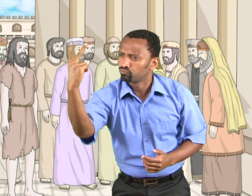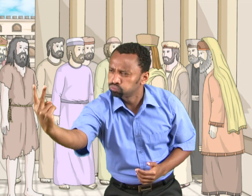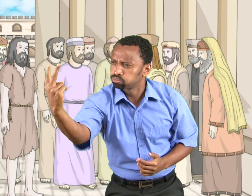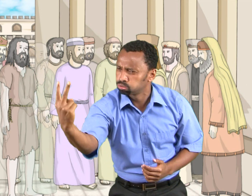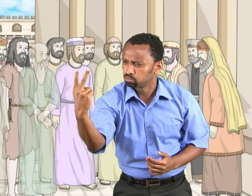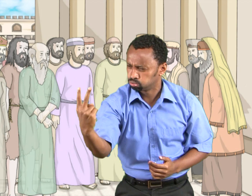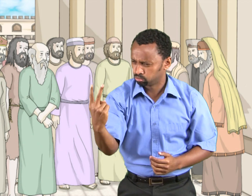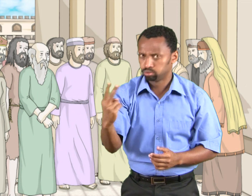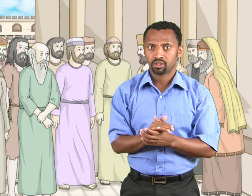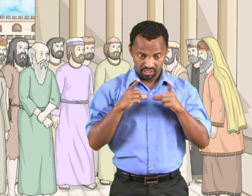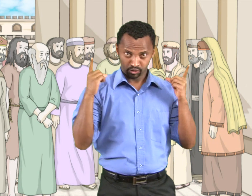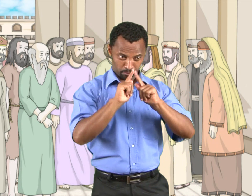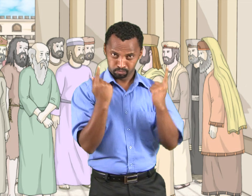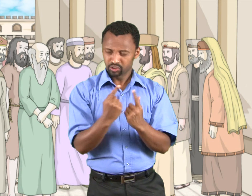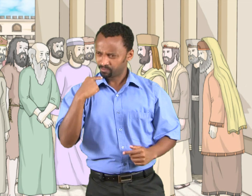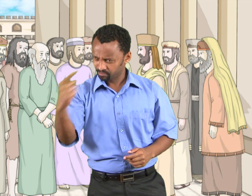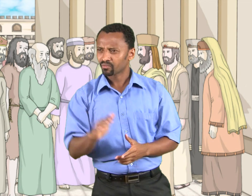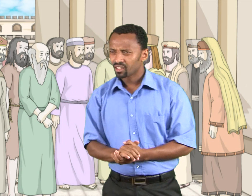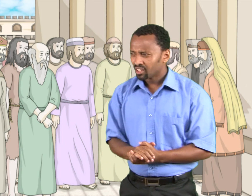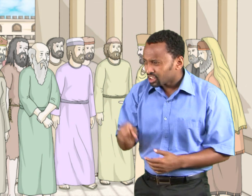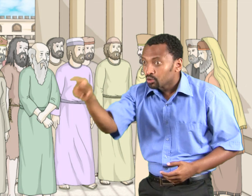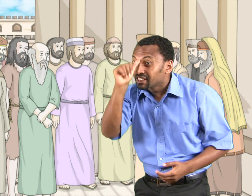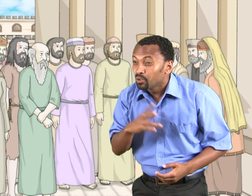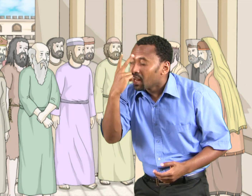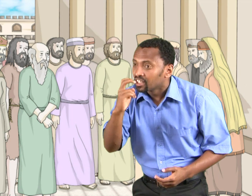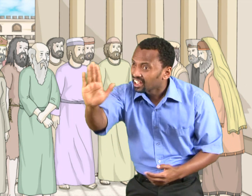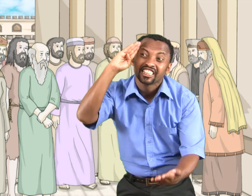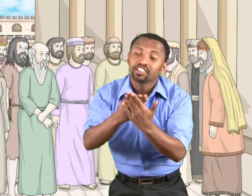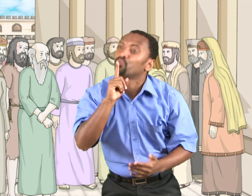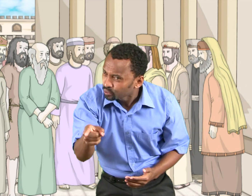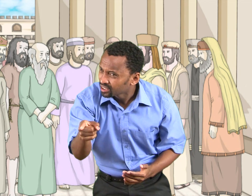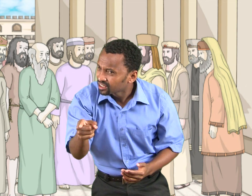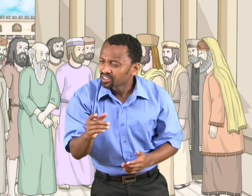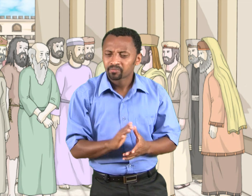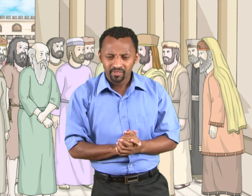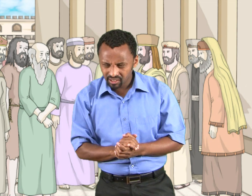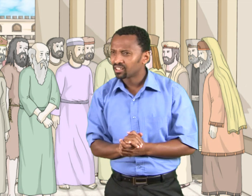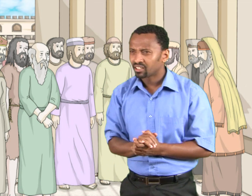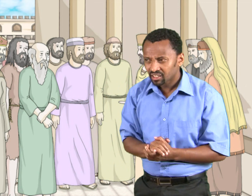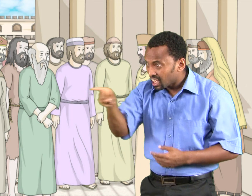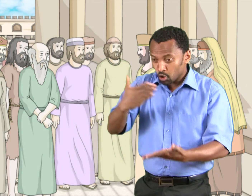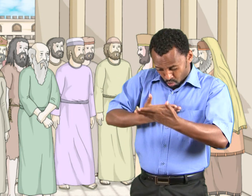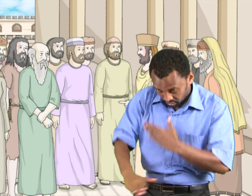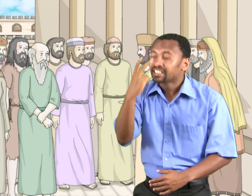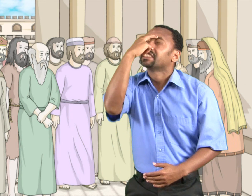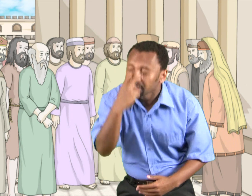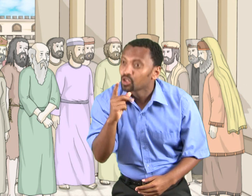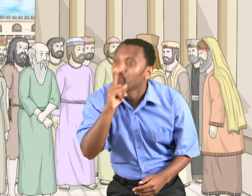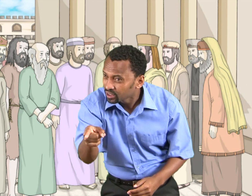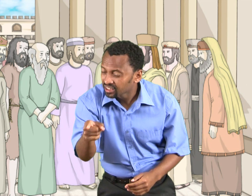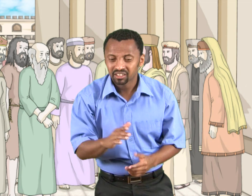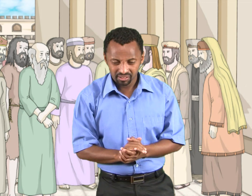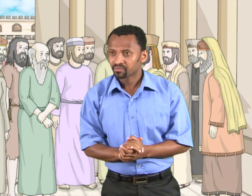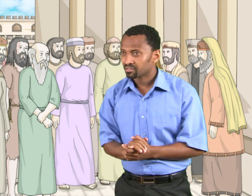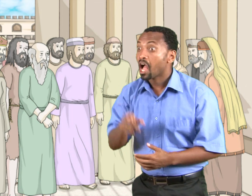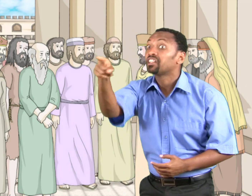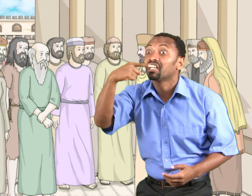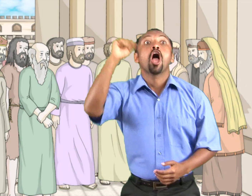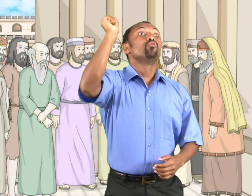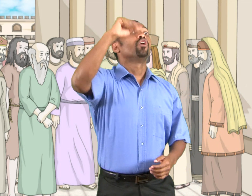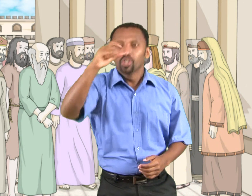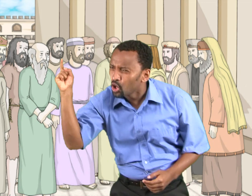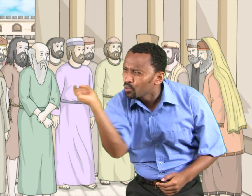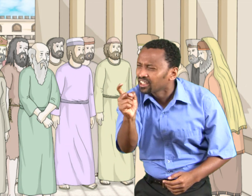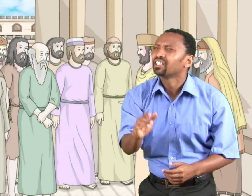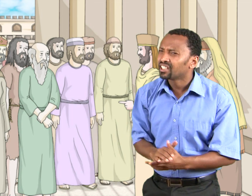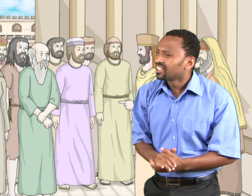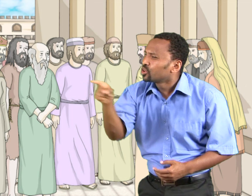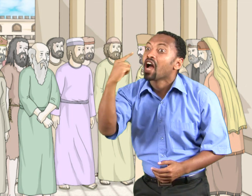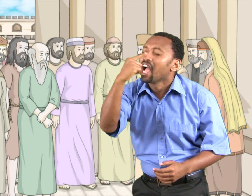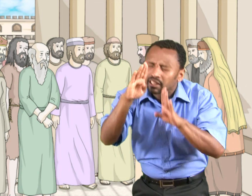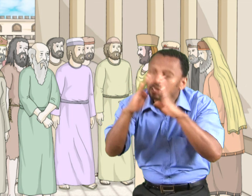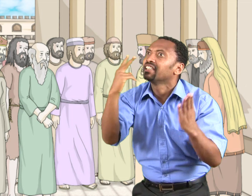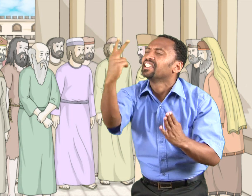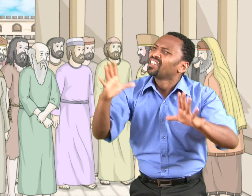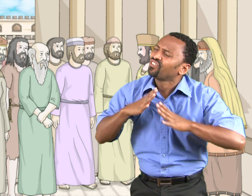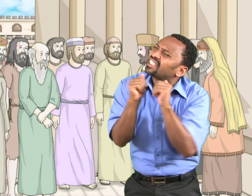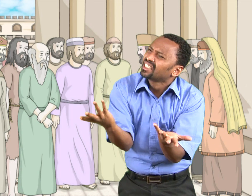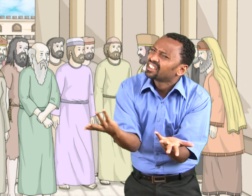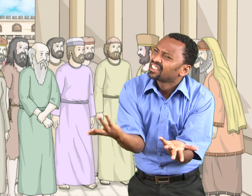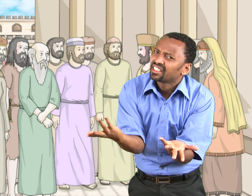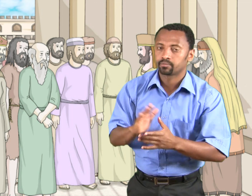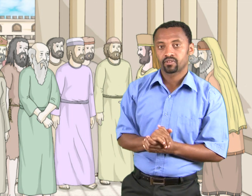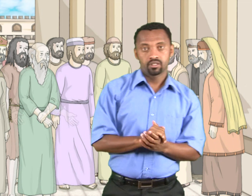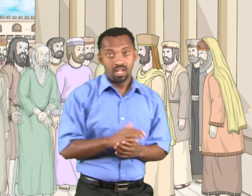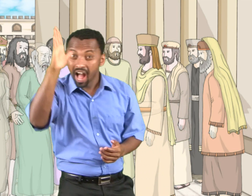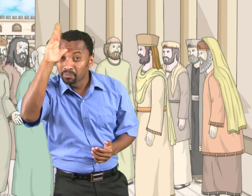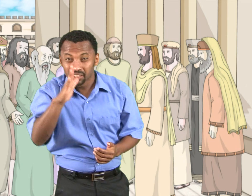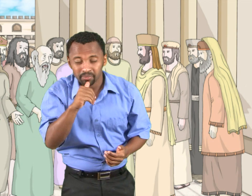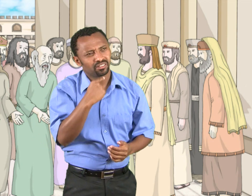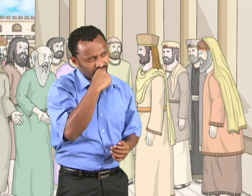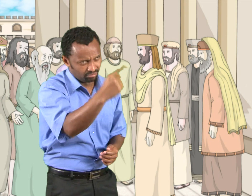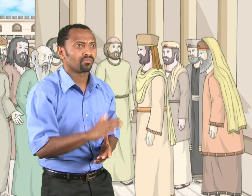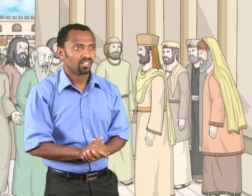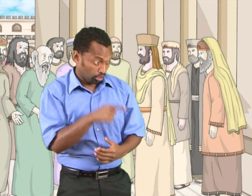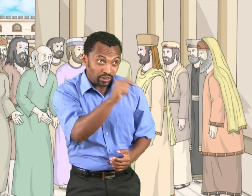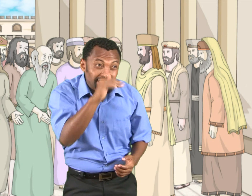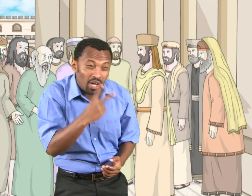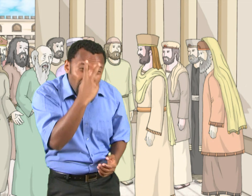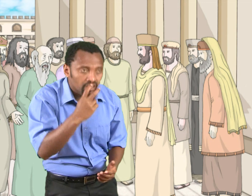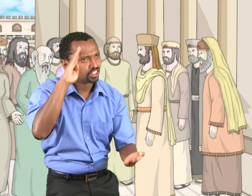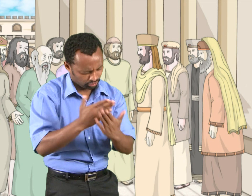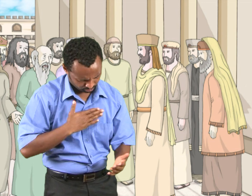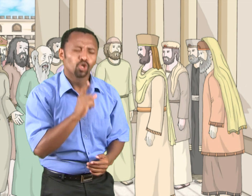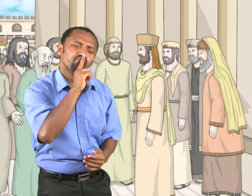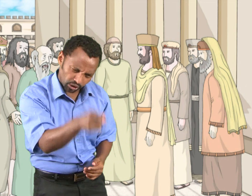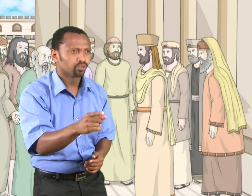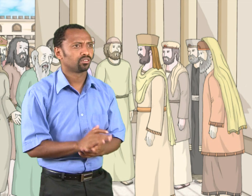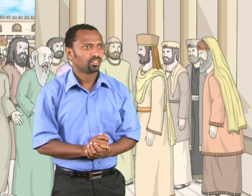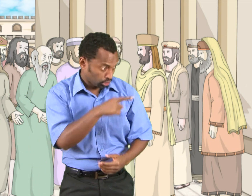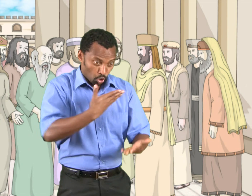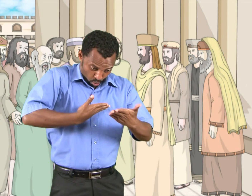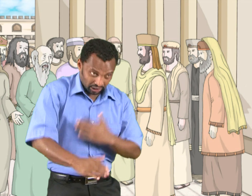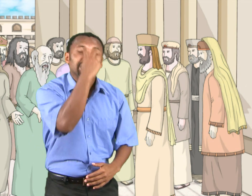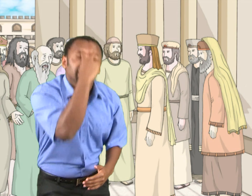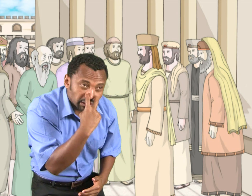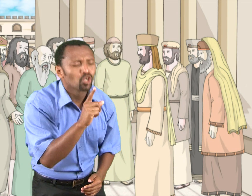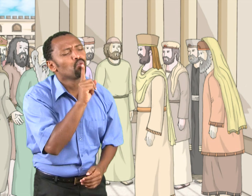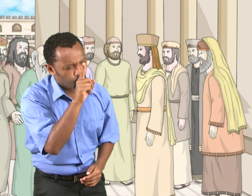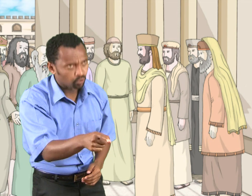The Jews still did not believe that the man had been blind and had received his sight until they summoned his parents and asked, “Is this your son, the one you say was born blind?